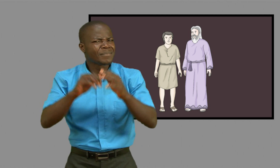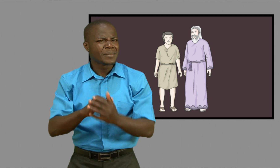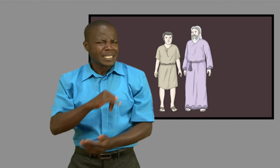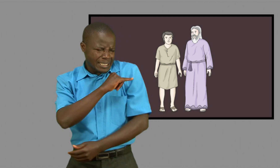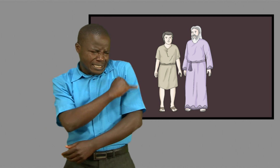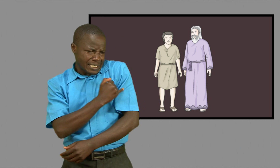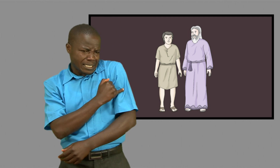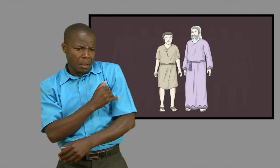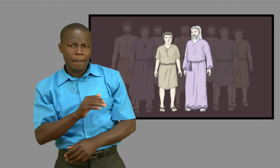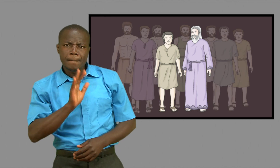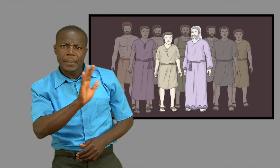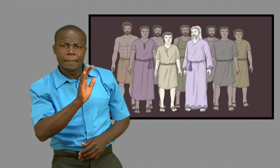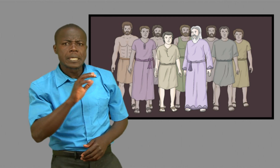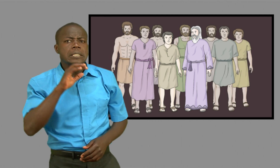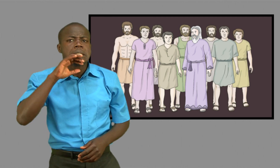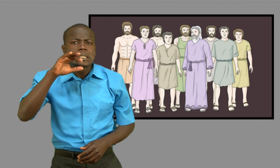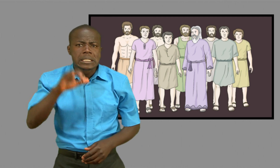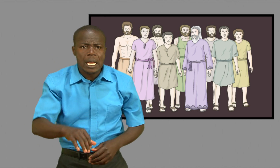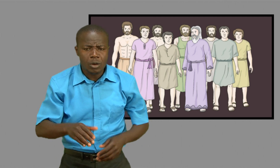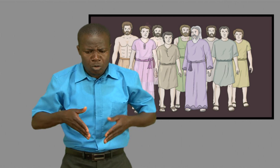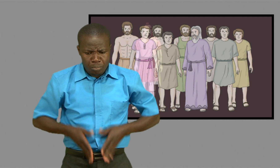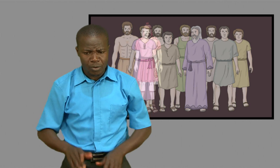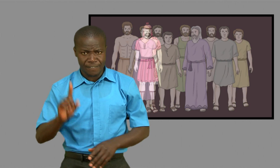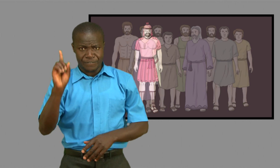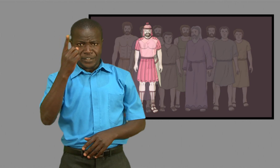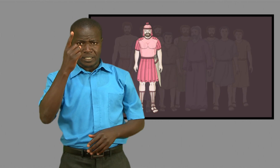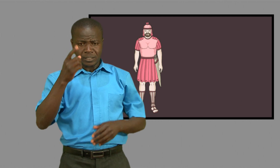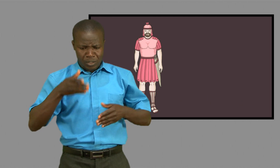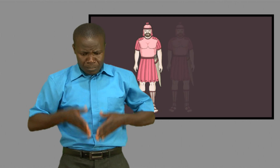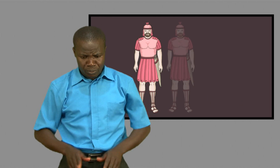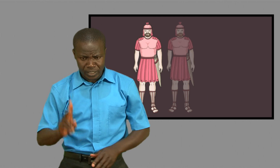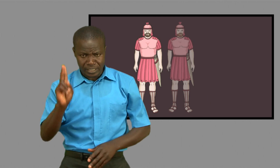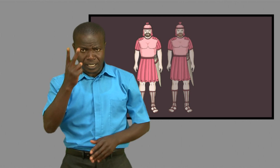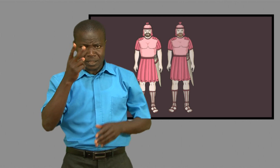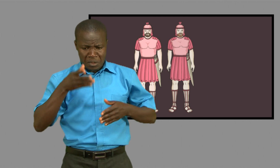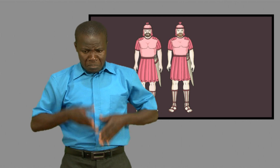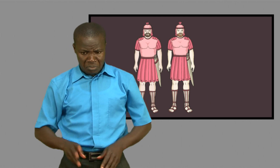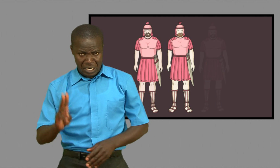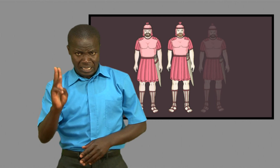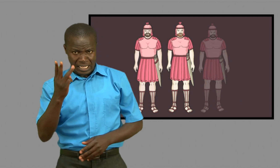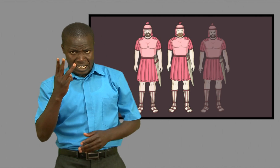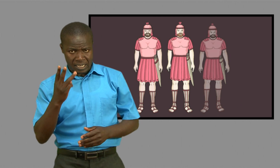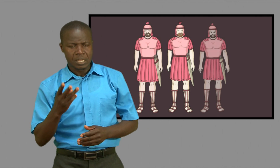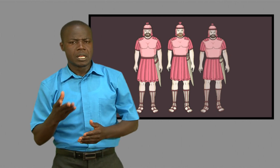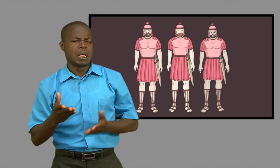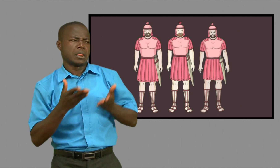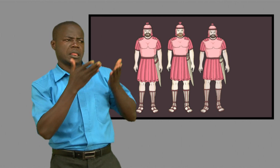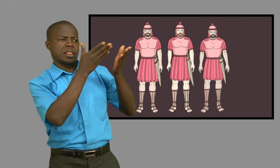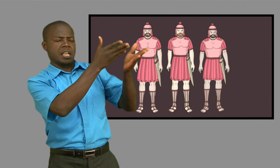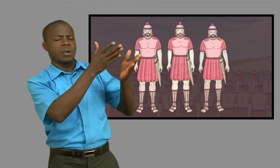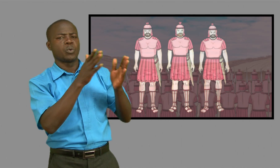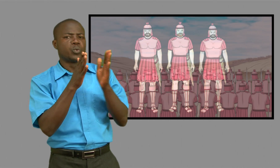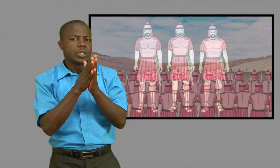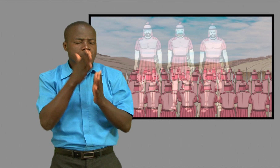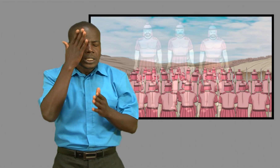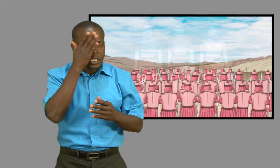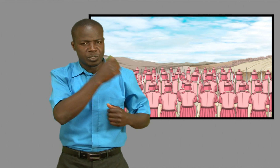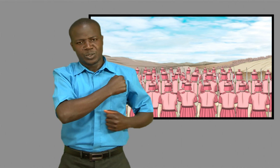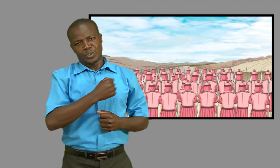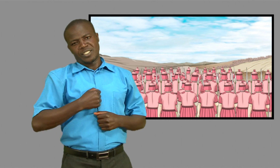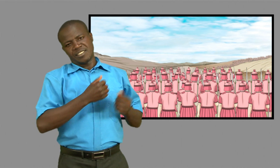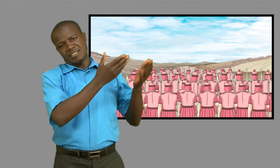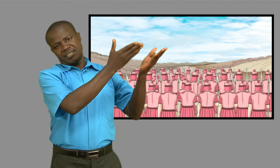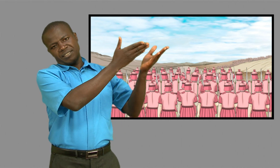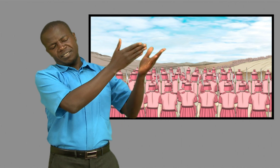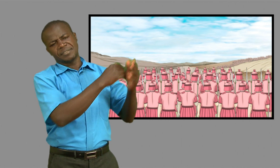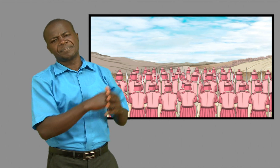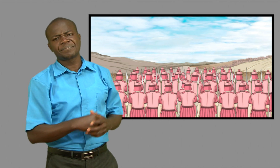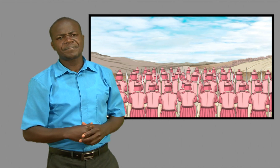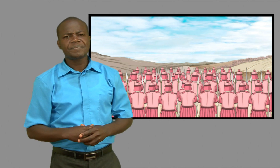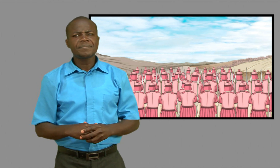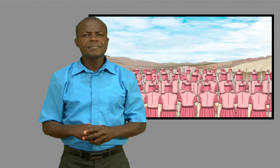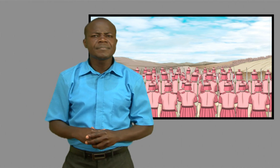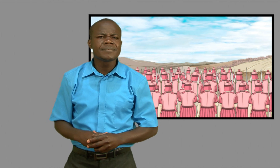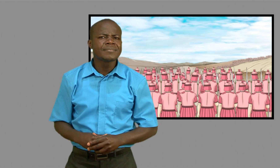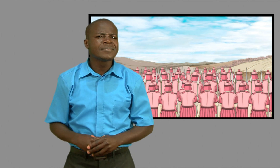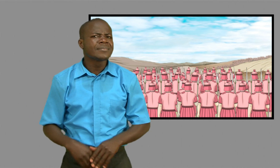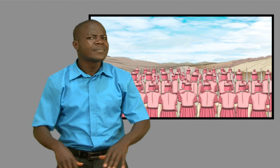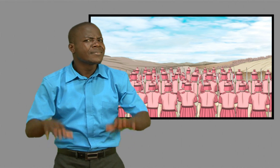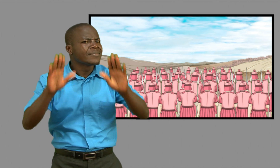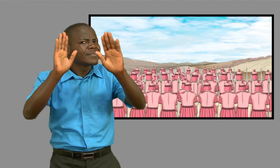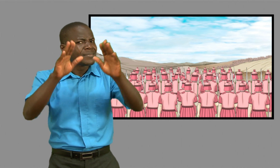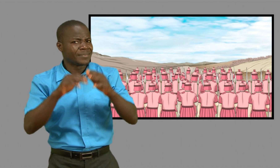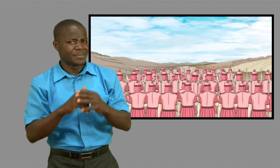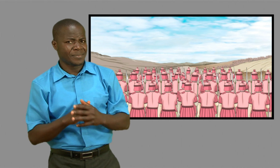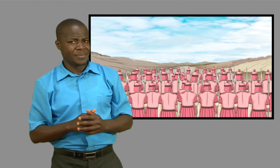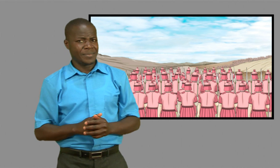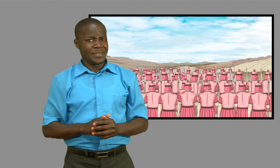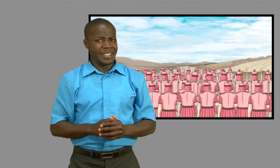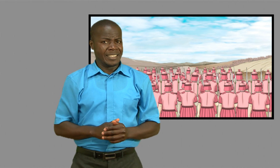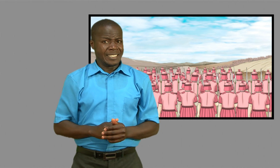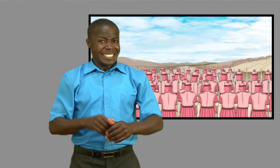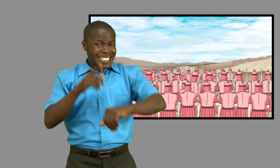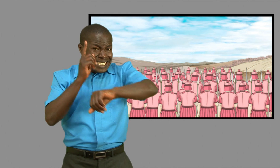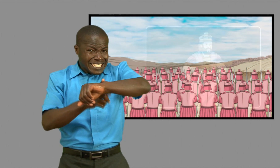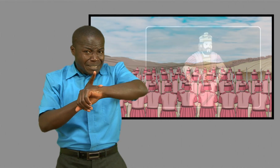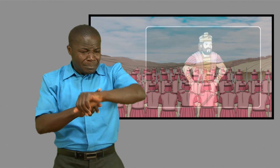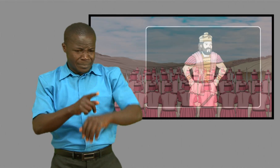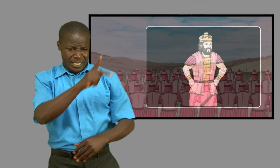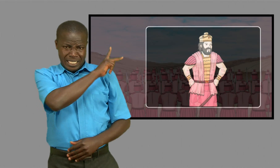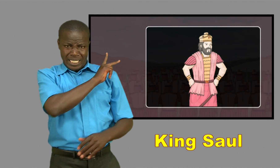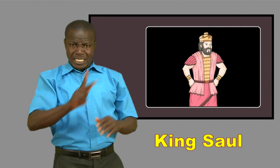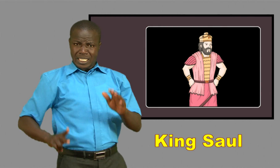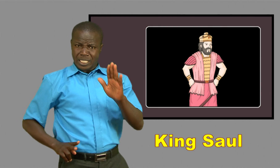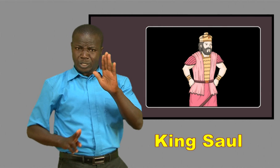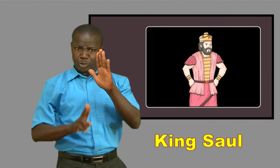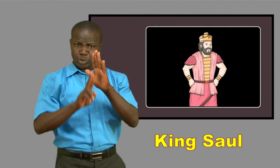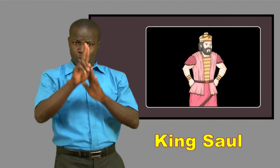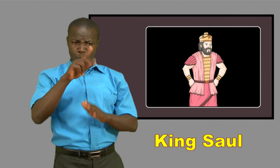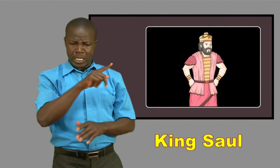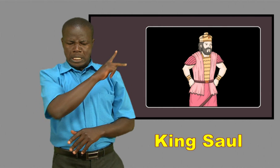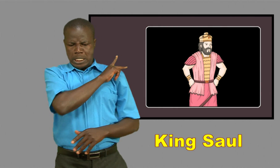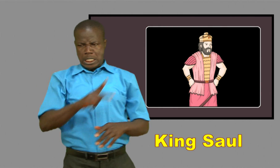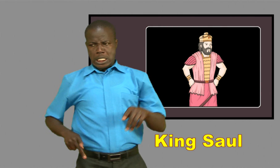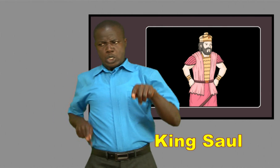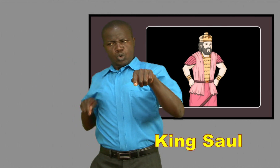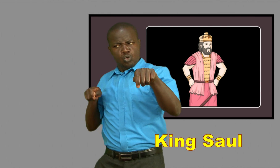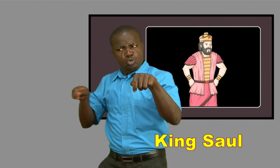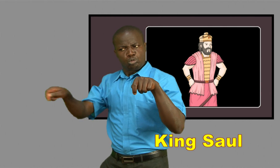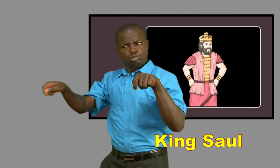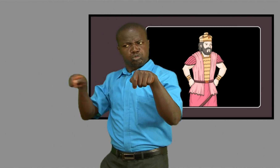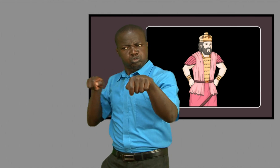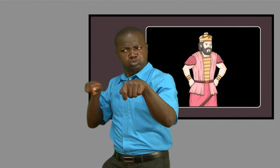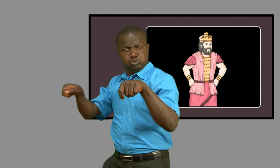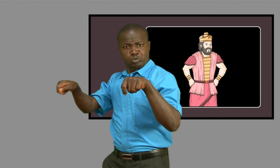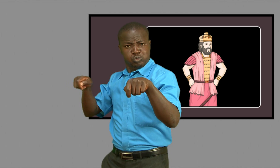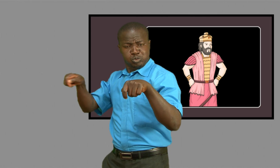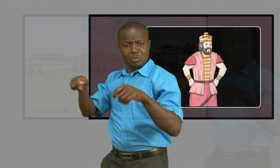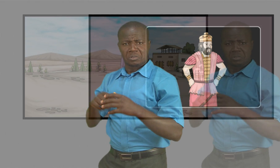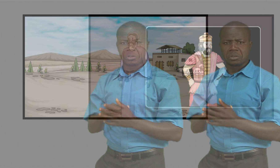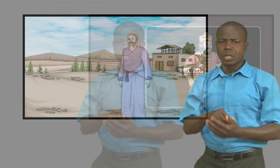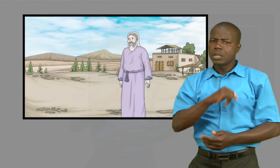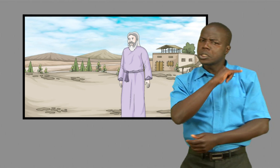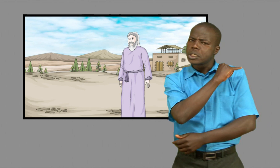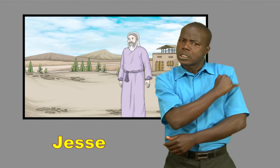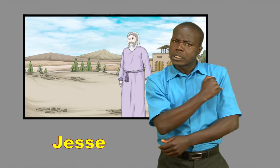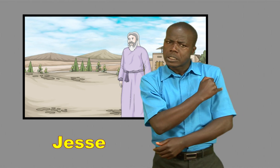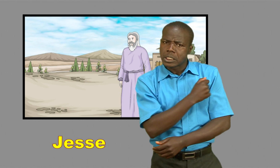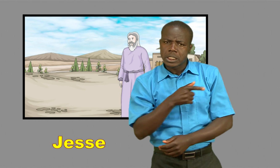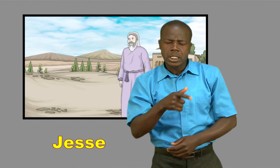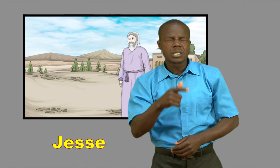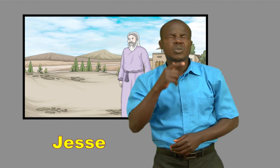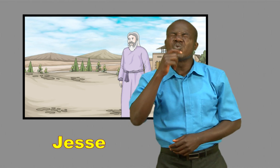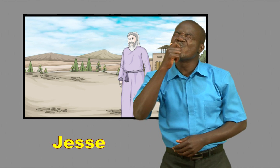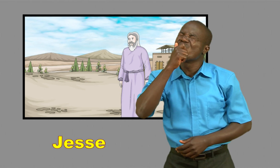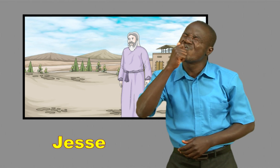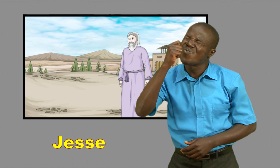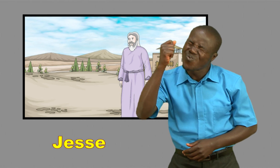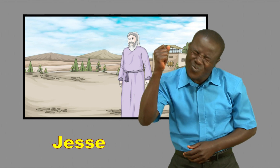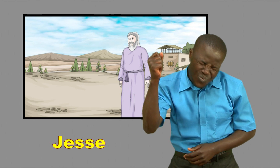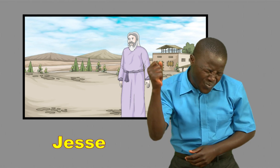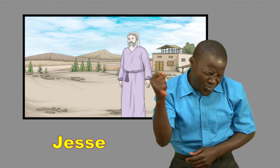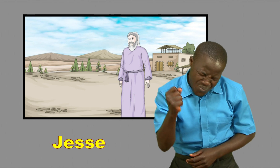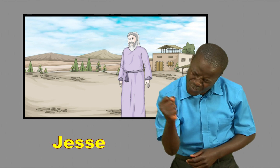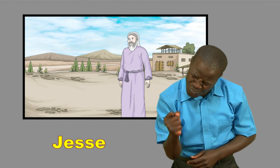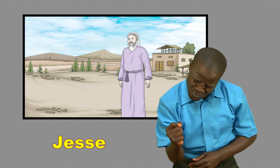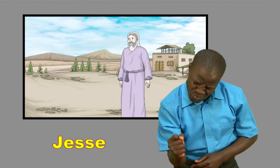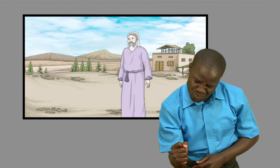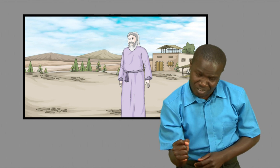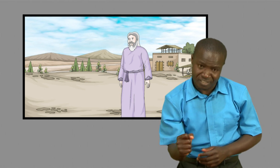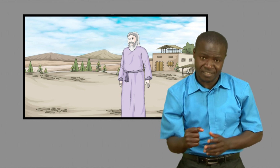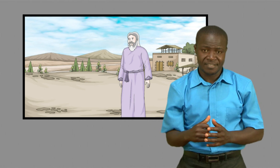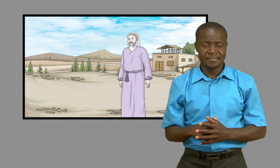The three older sons of Jesse had followed Saul into battle: The firstborn was Eliab, the second was Abinadab, and the third was Shammah.